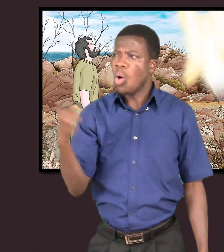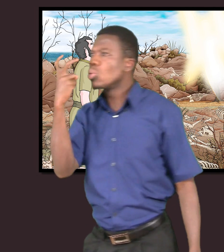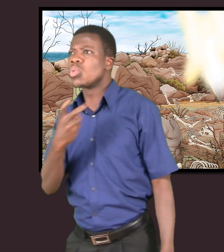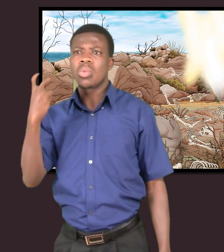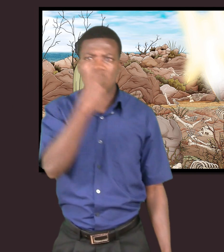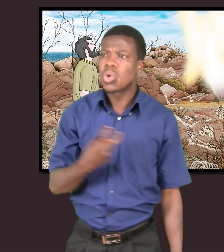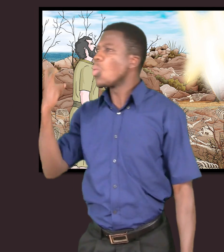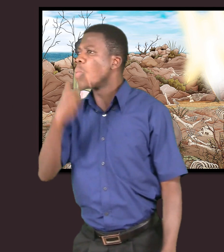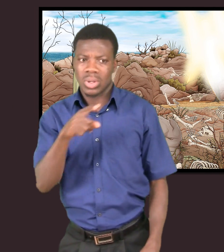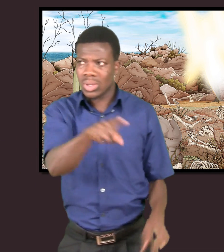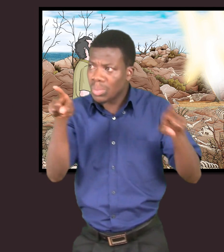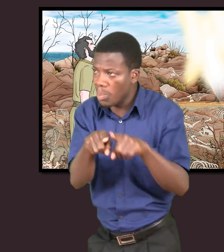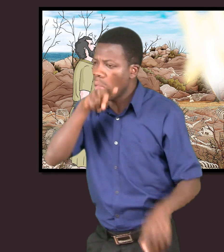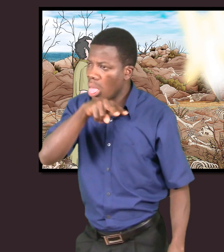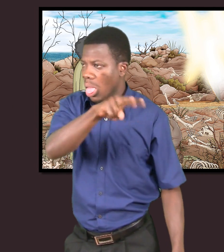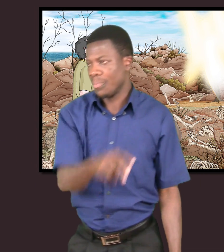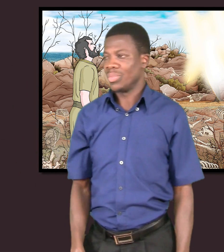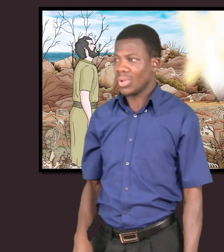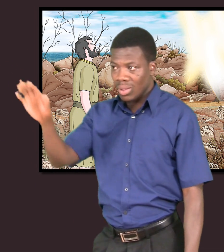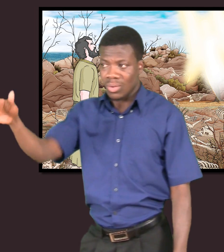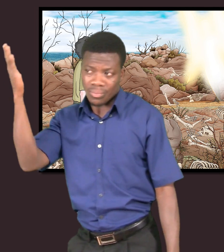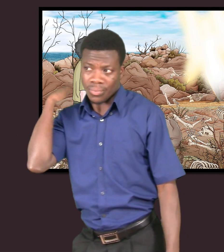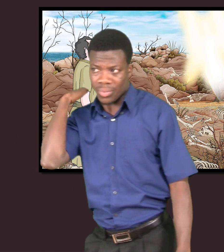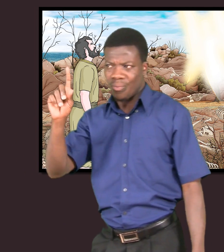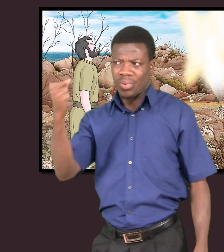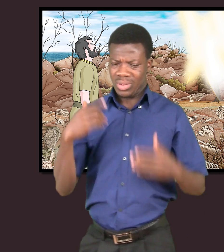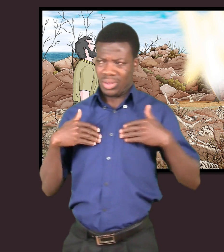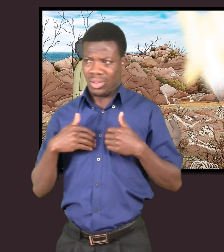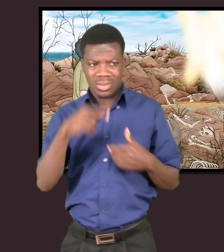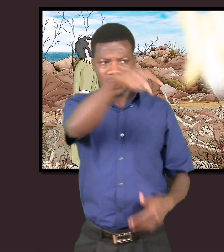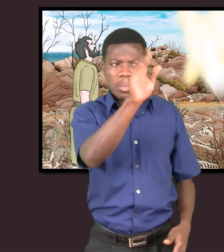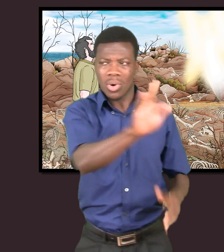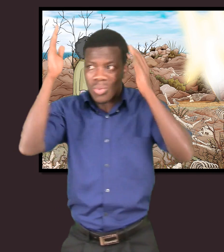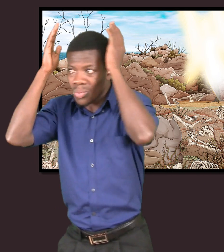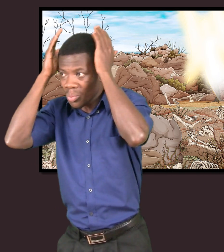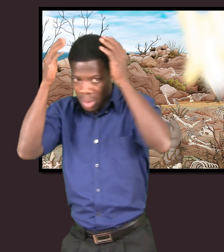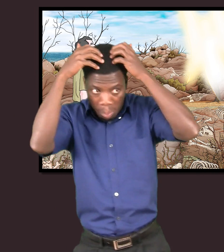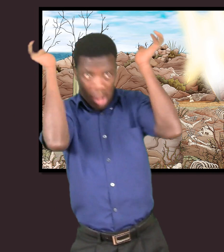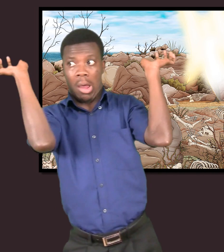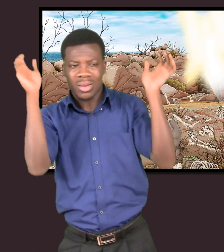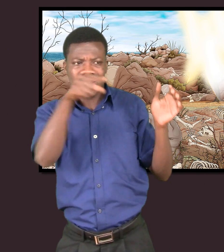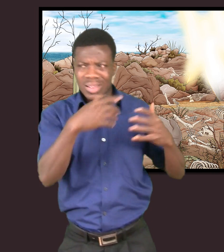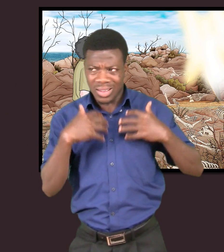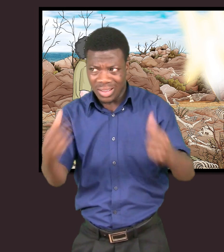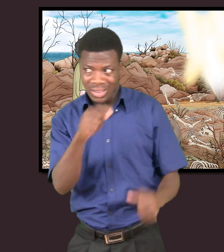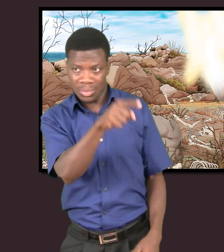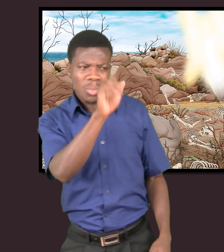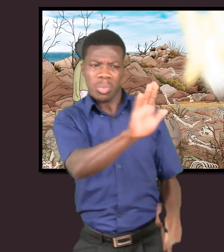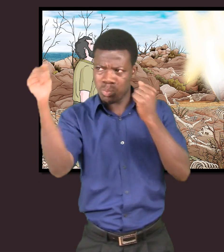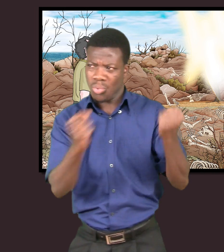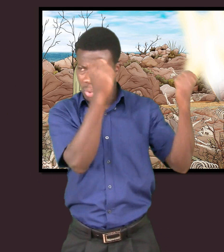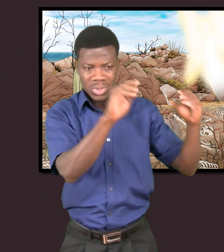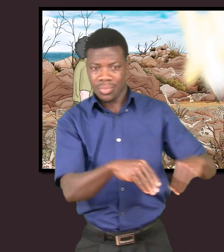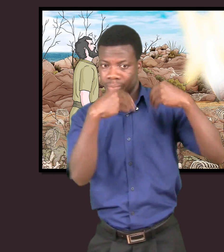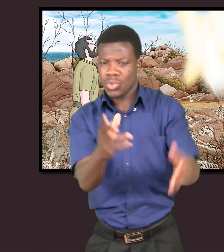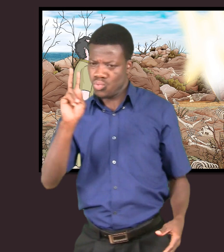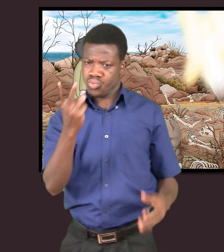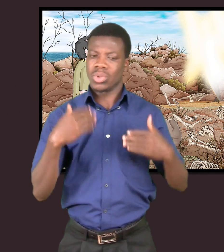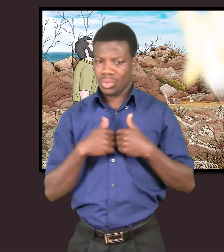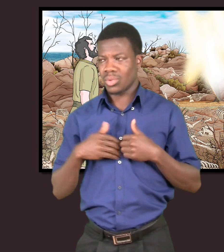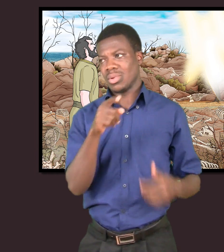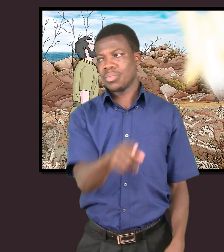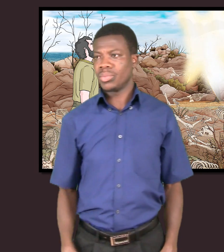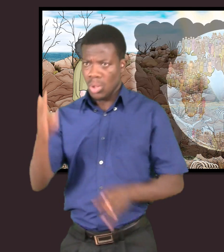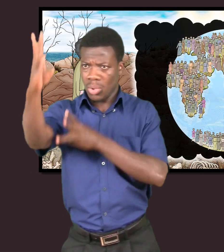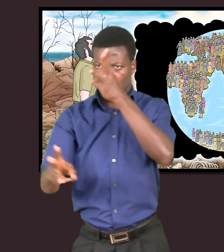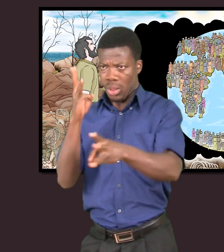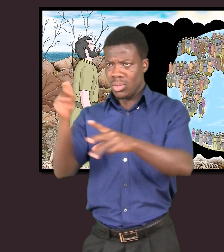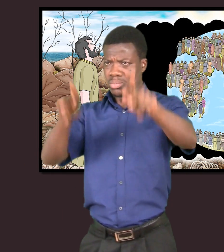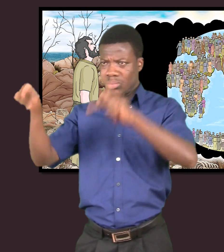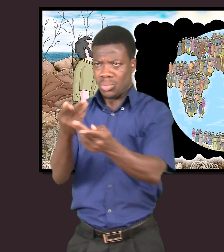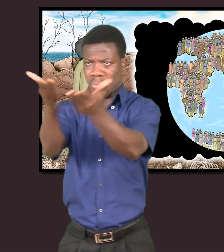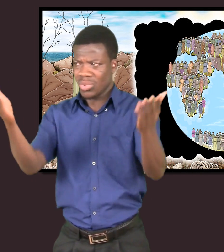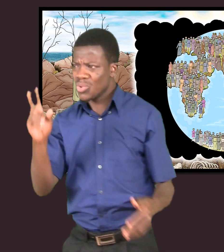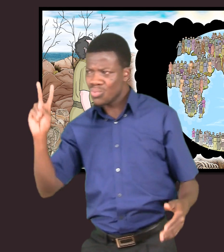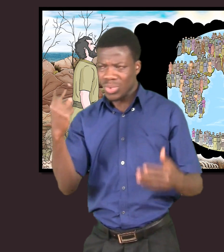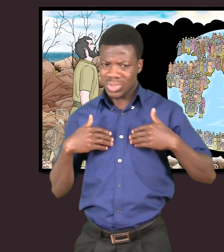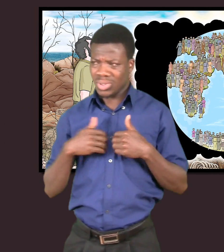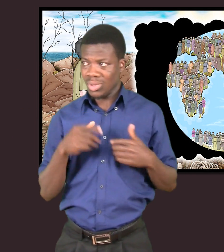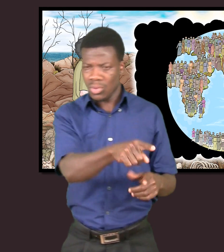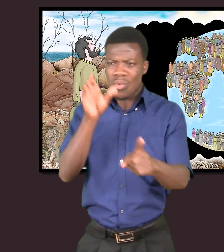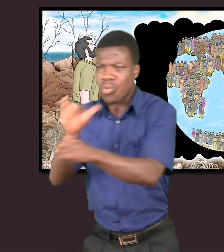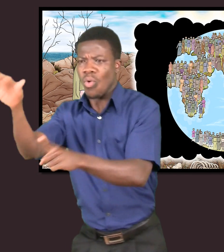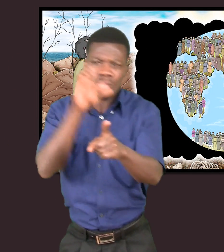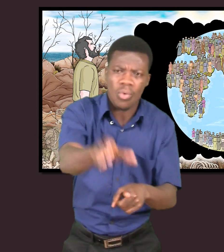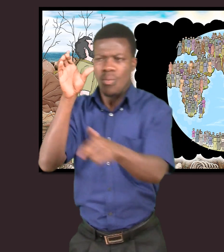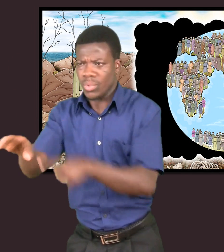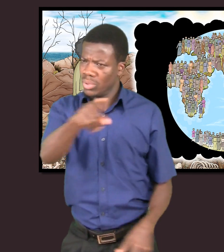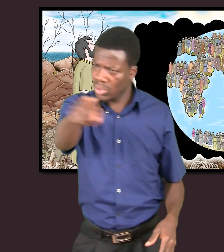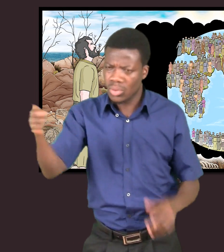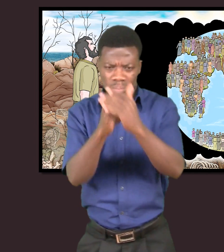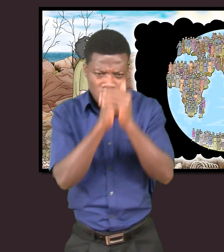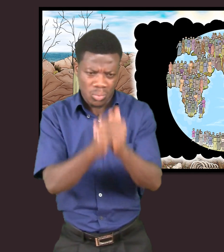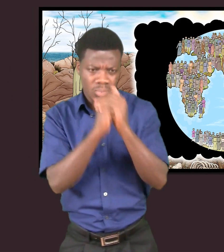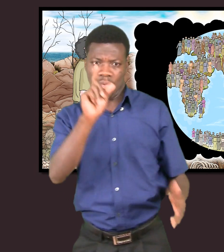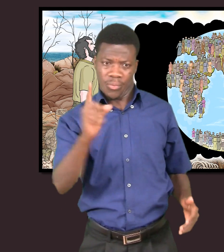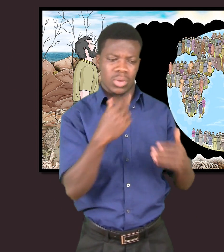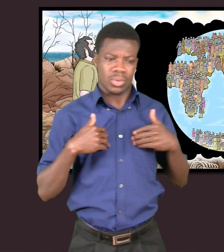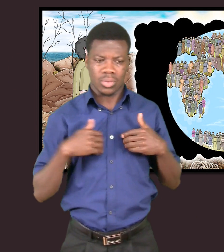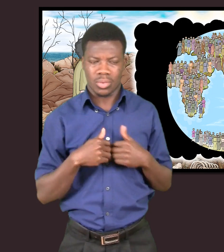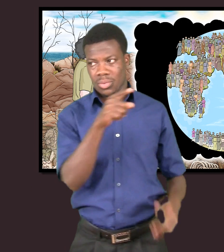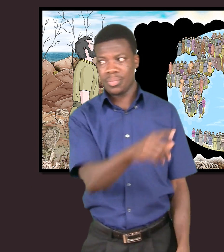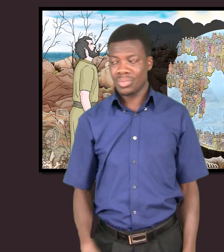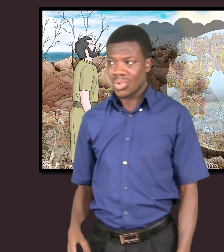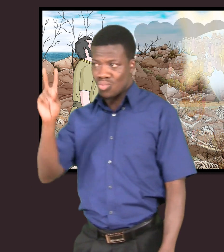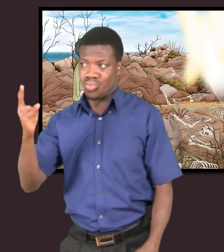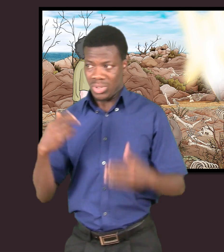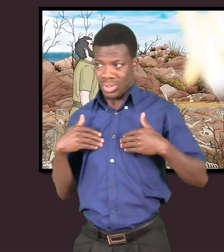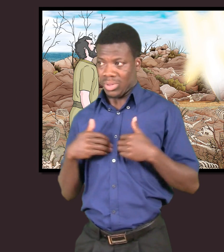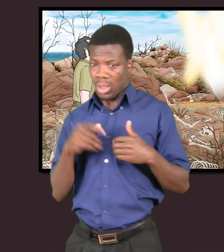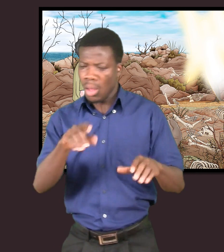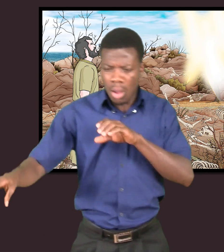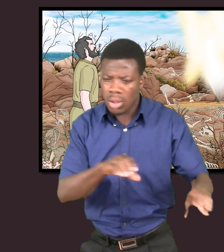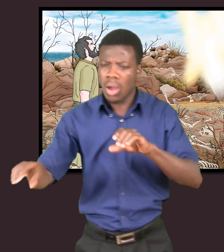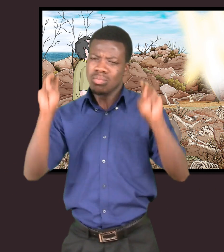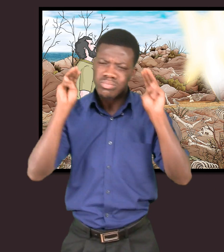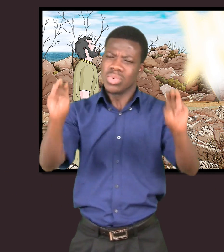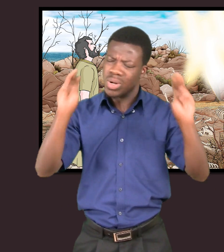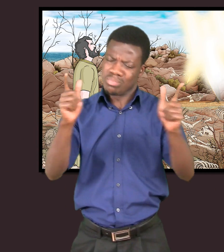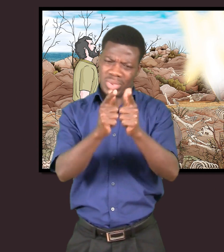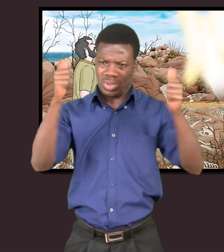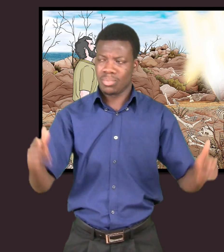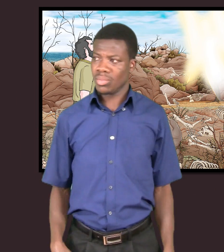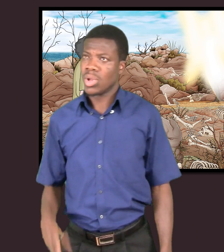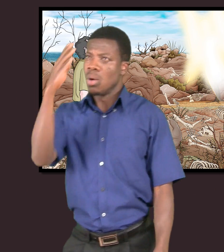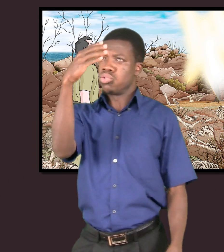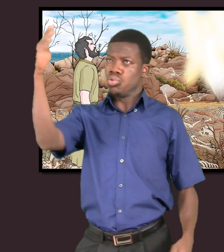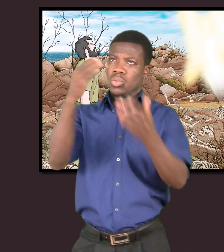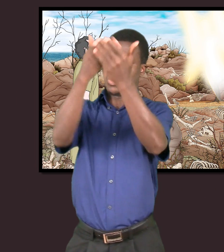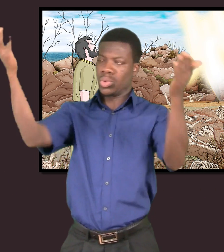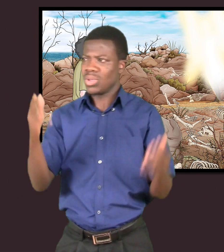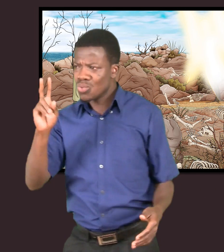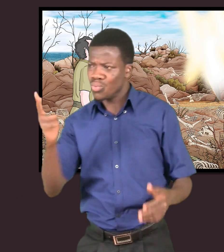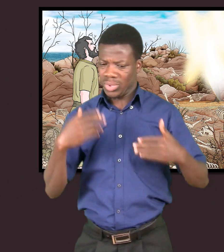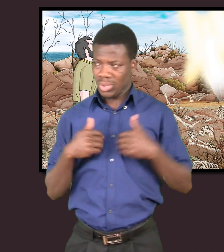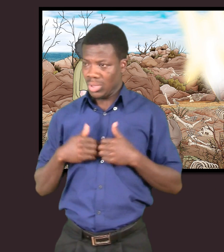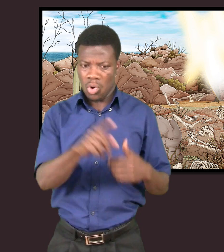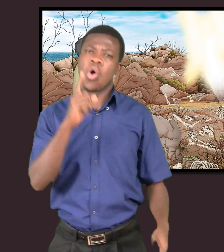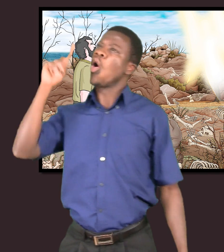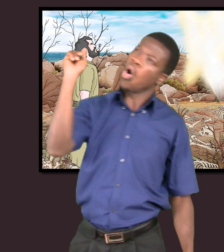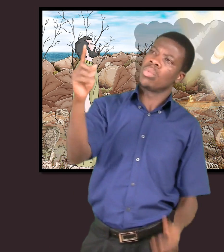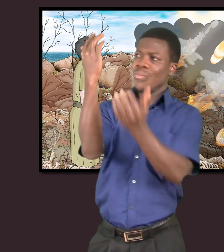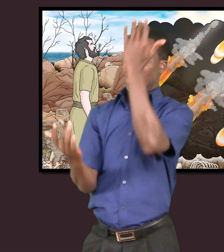And this beast exercised all the authority of the first beast and caused the earth and those who dwell in it to worship the first beast, whose mortal wound had been healed.